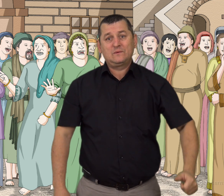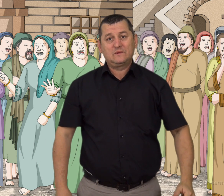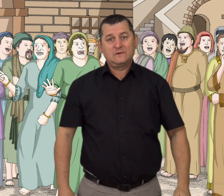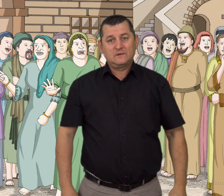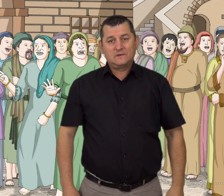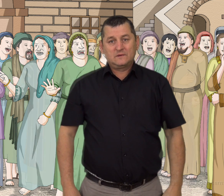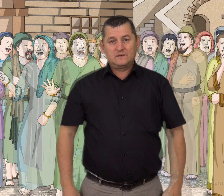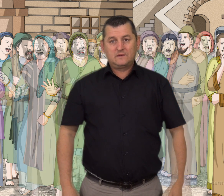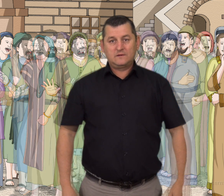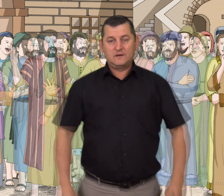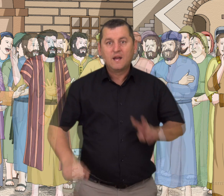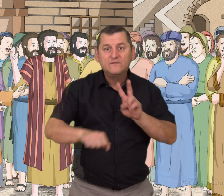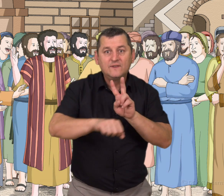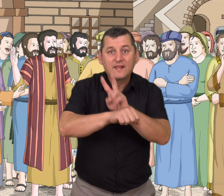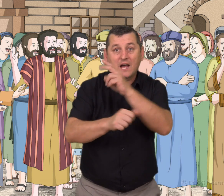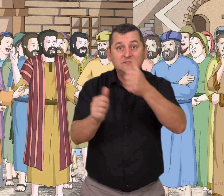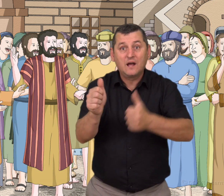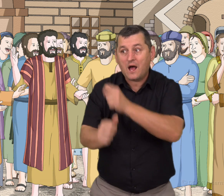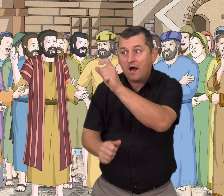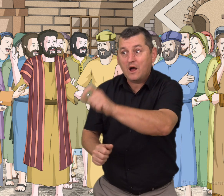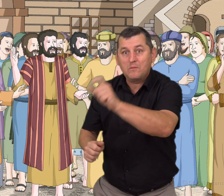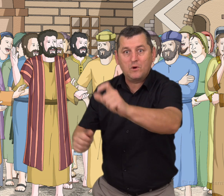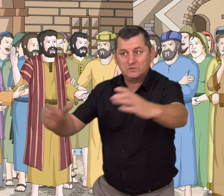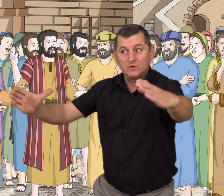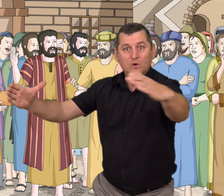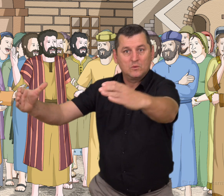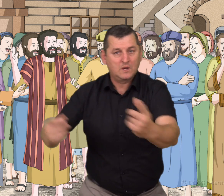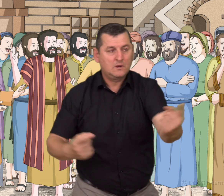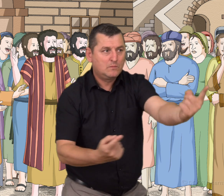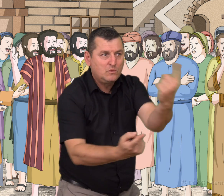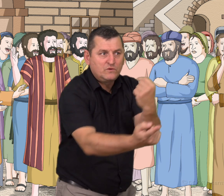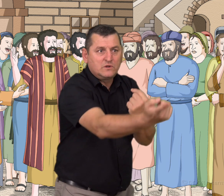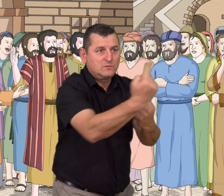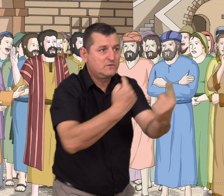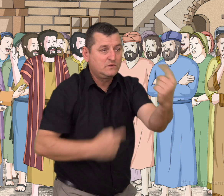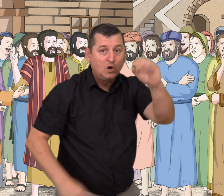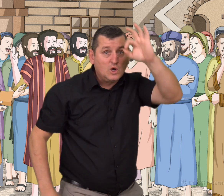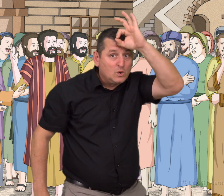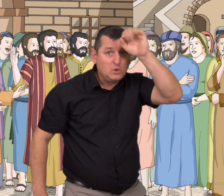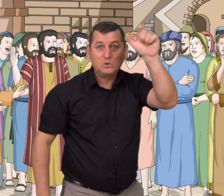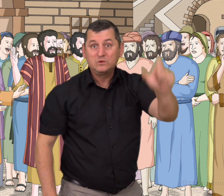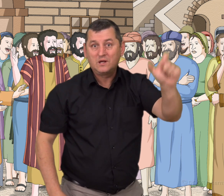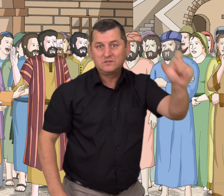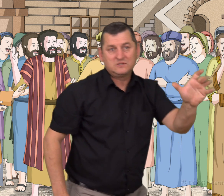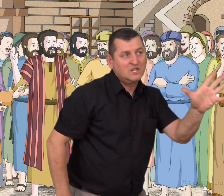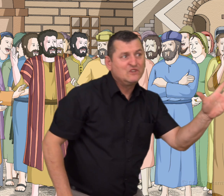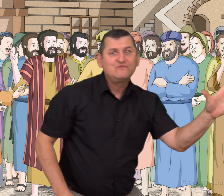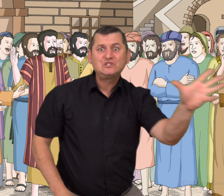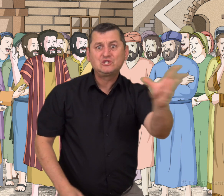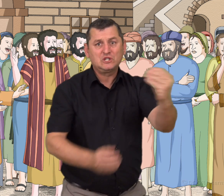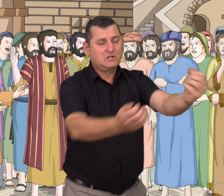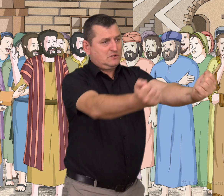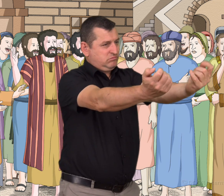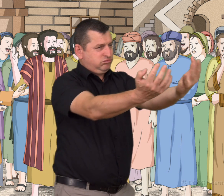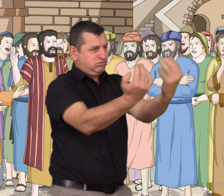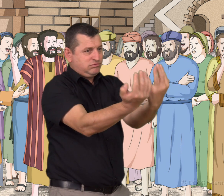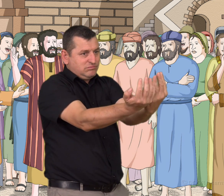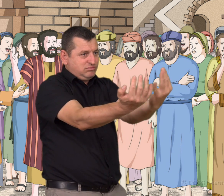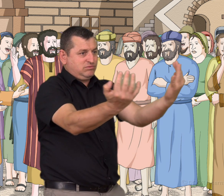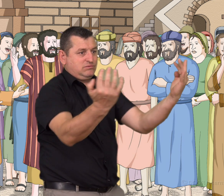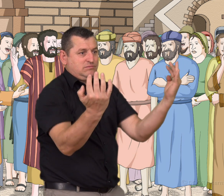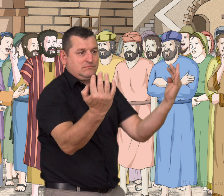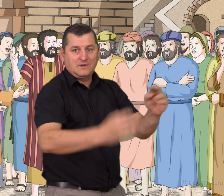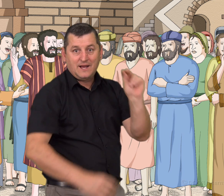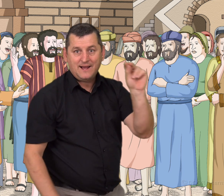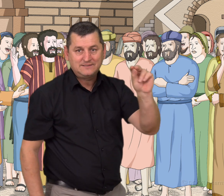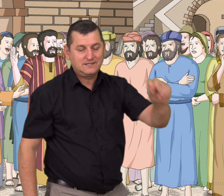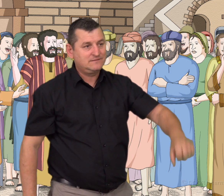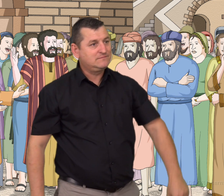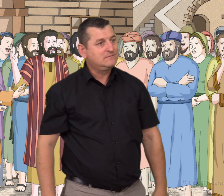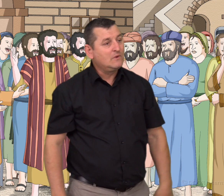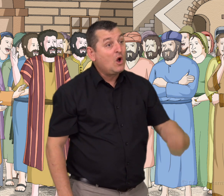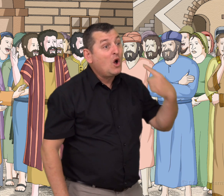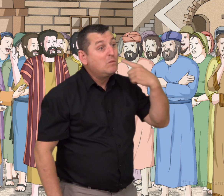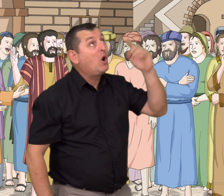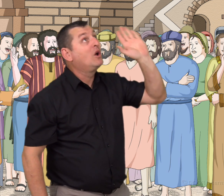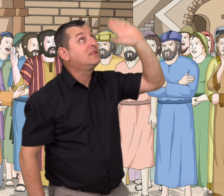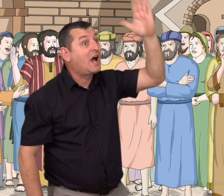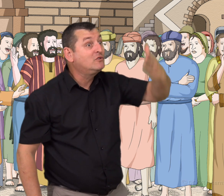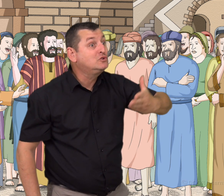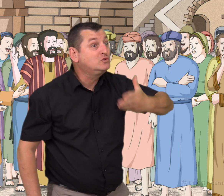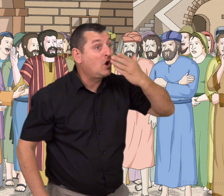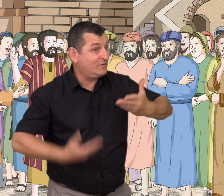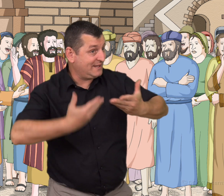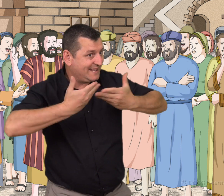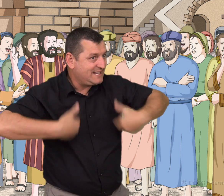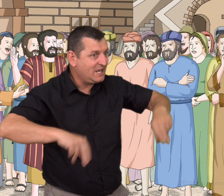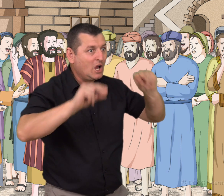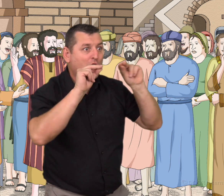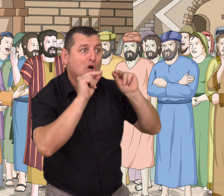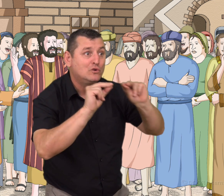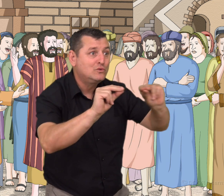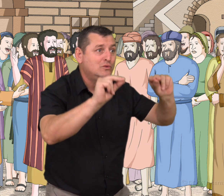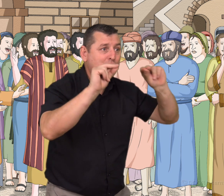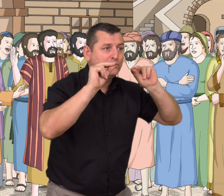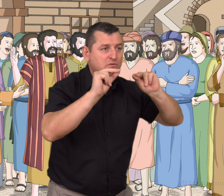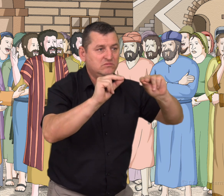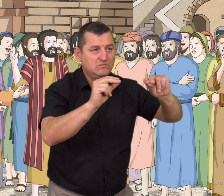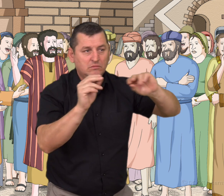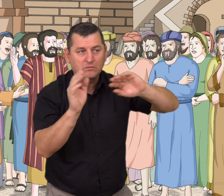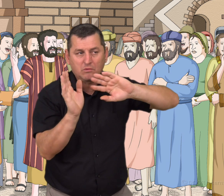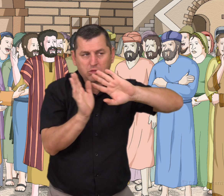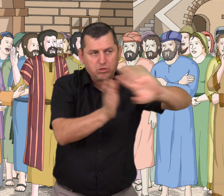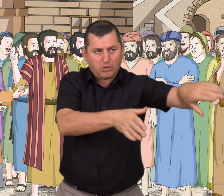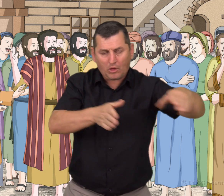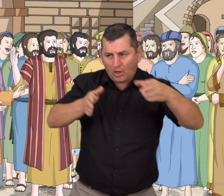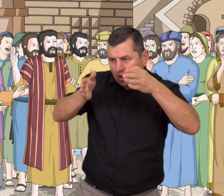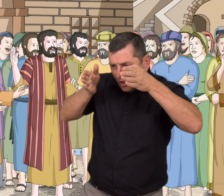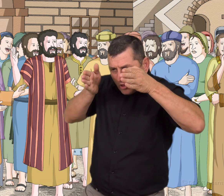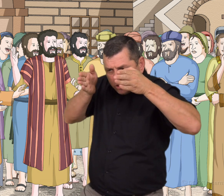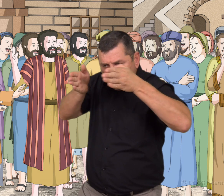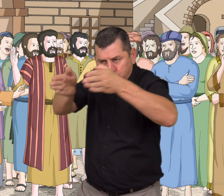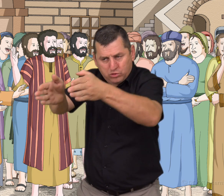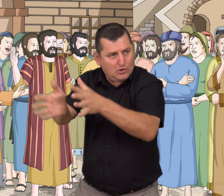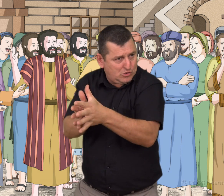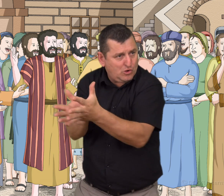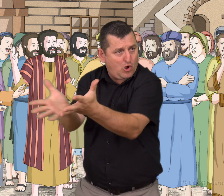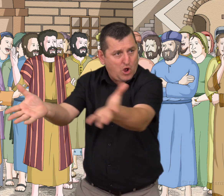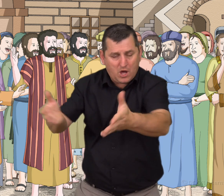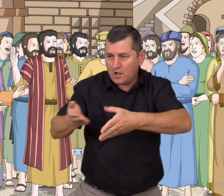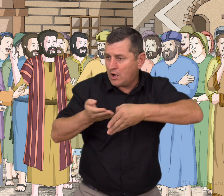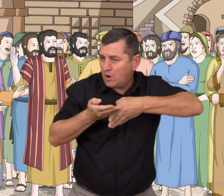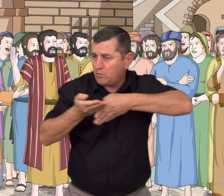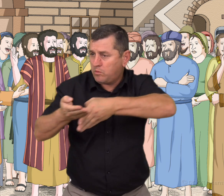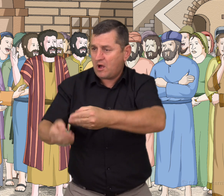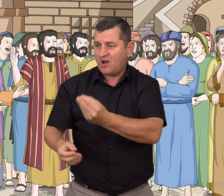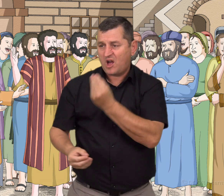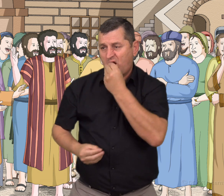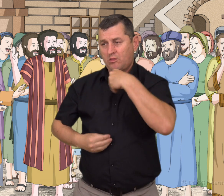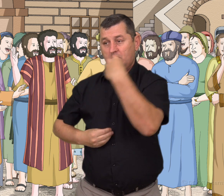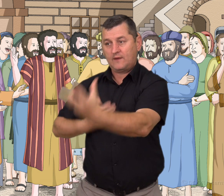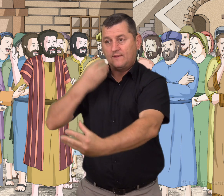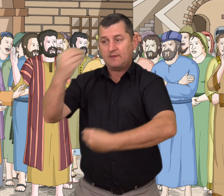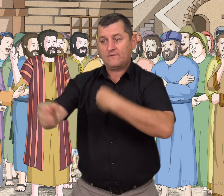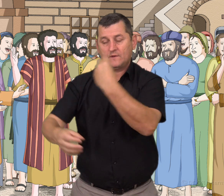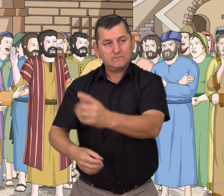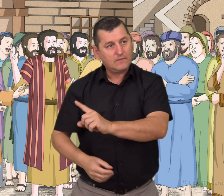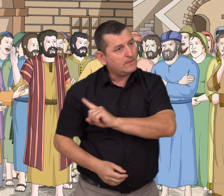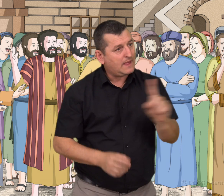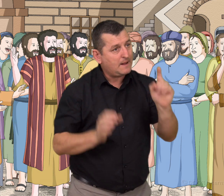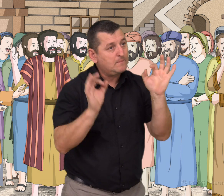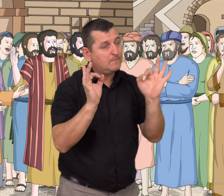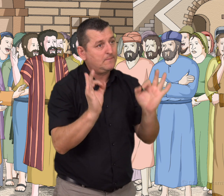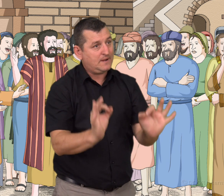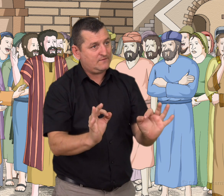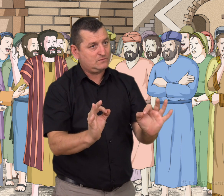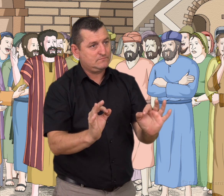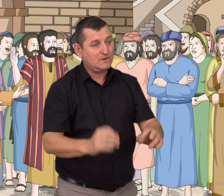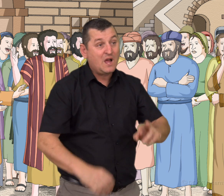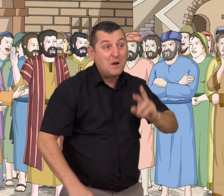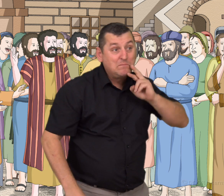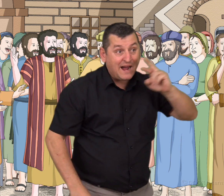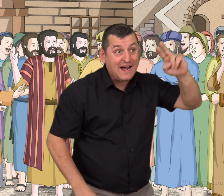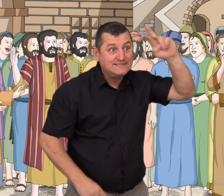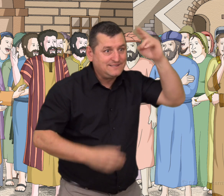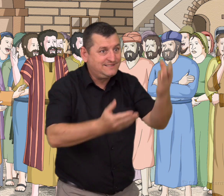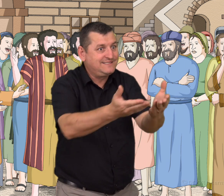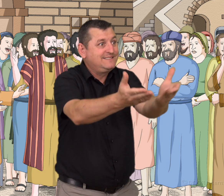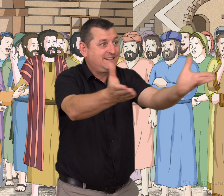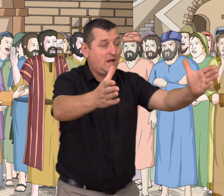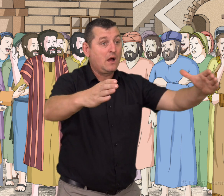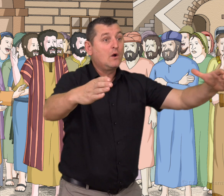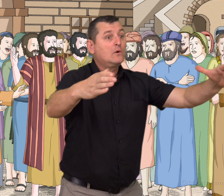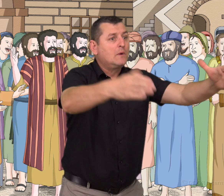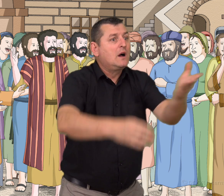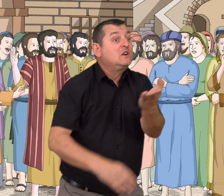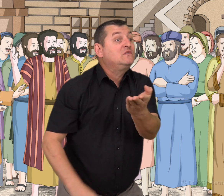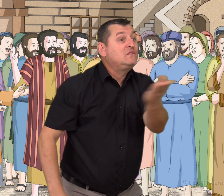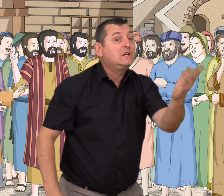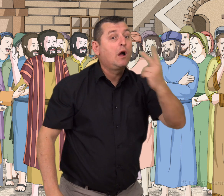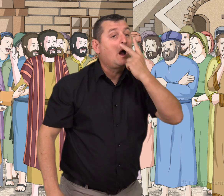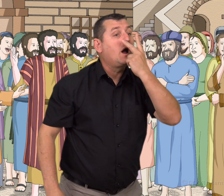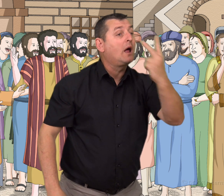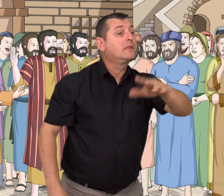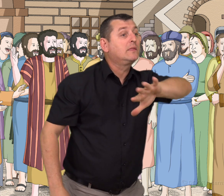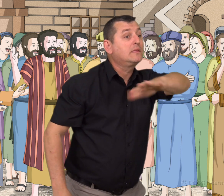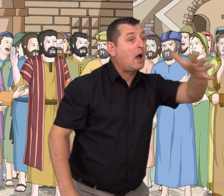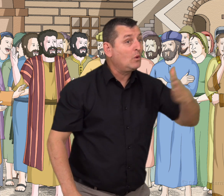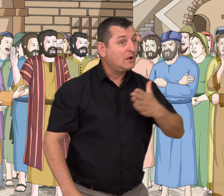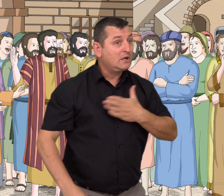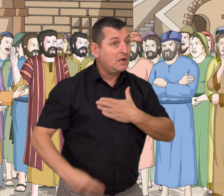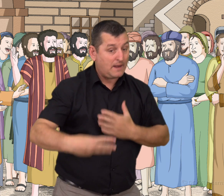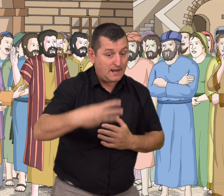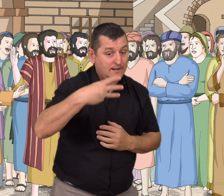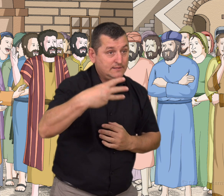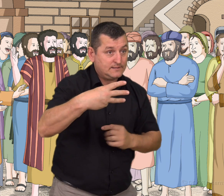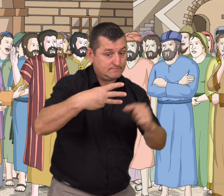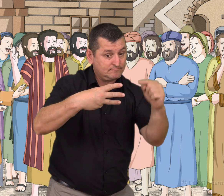So the Twelve summoned all the disciples and said, “It is unacceptable for us to neglect the word of God in order to wait on tables.